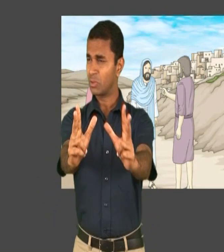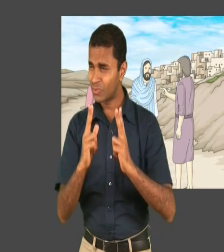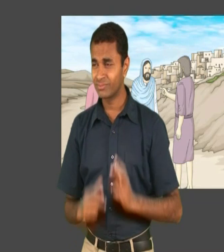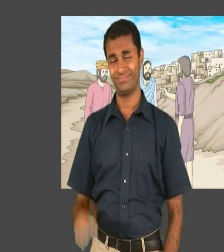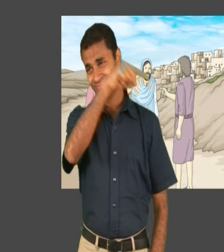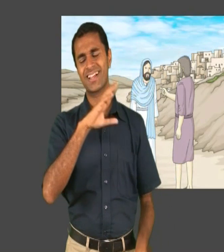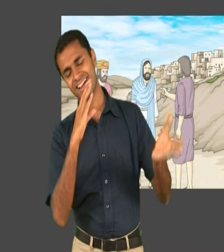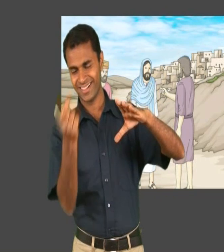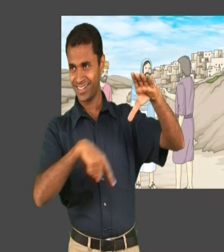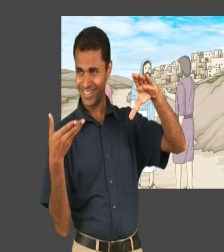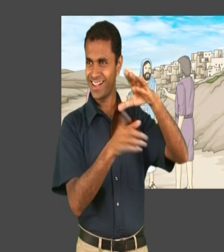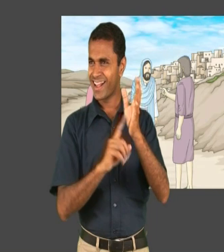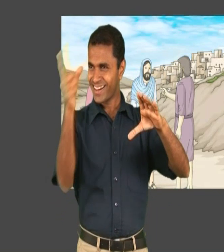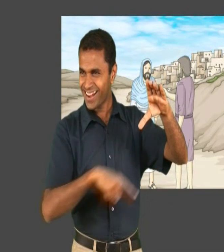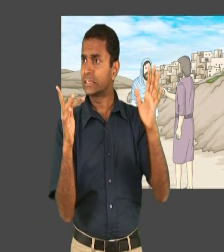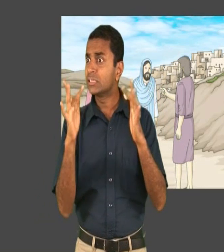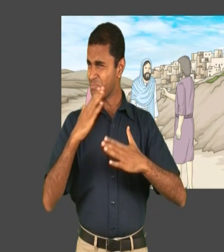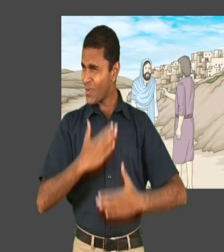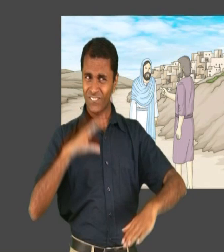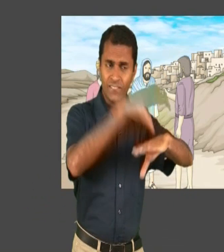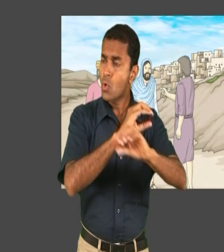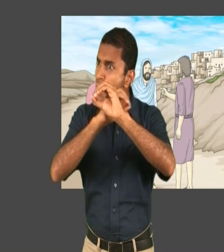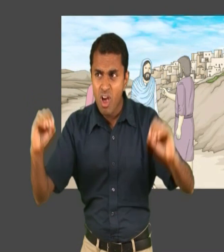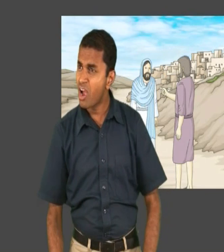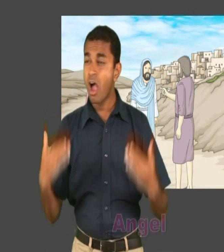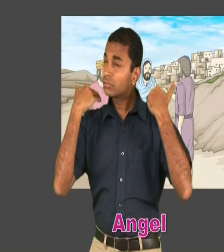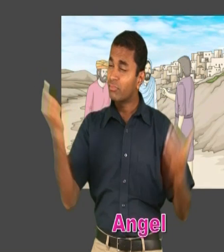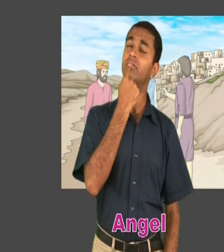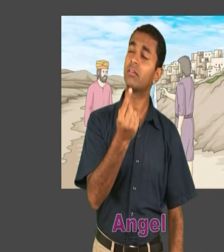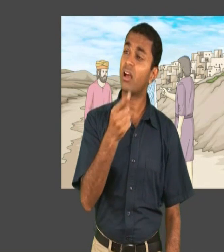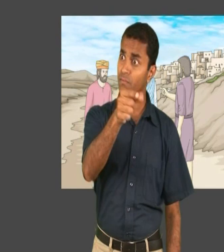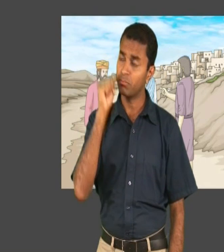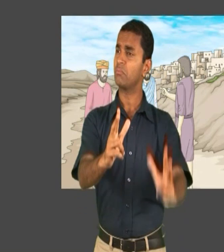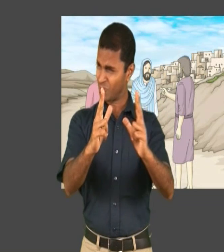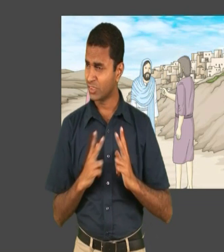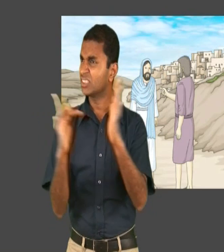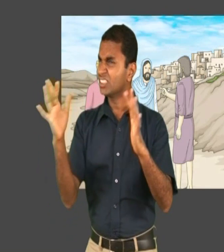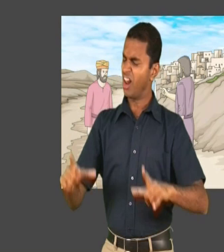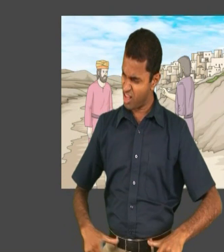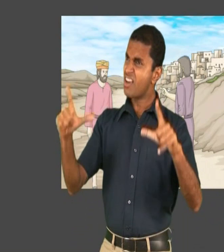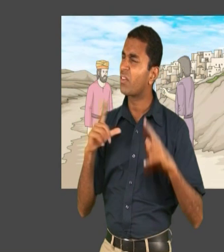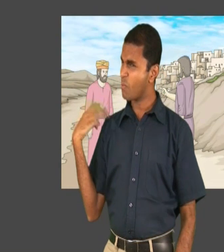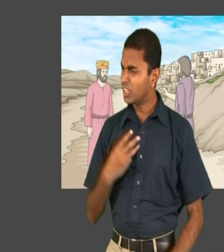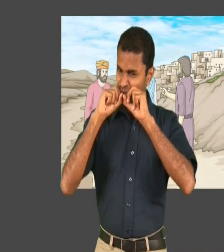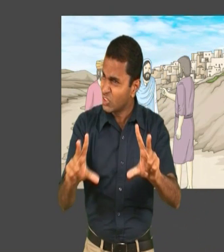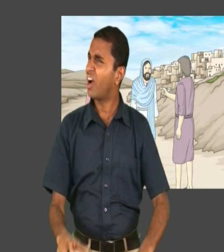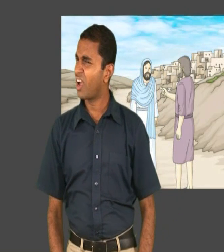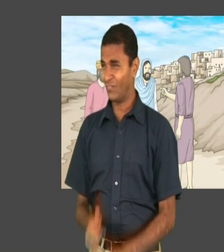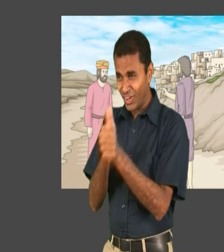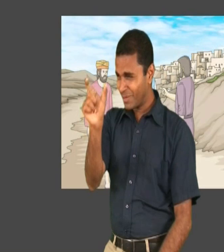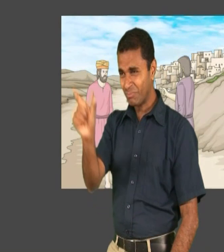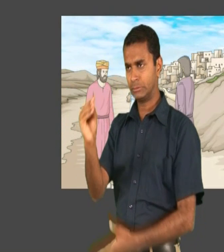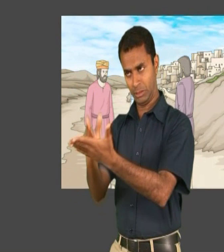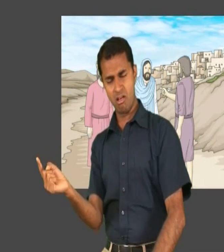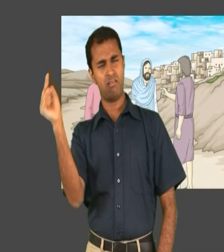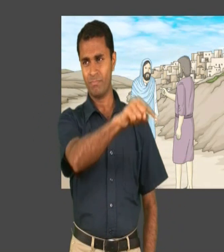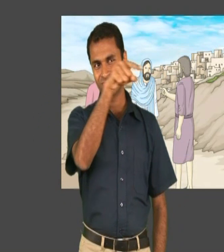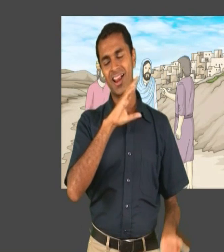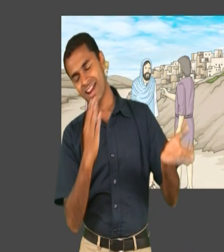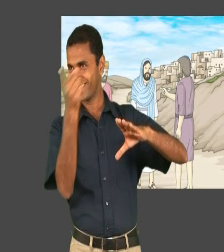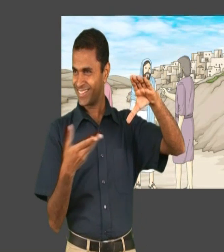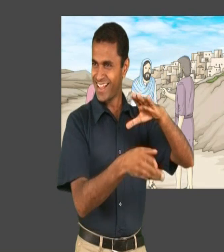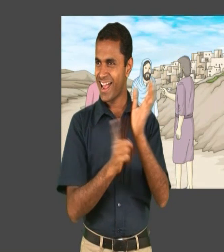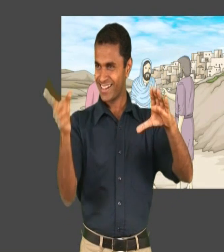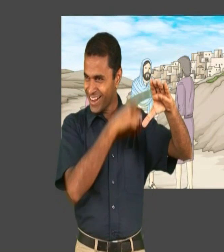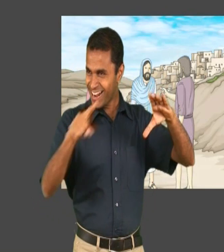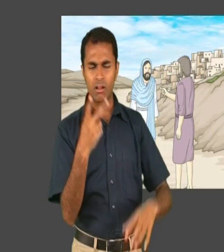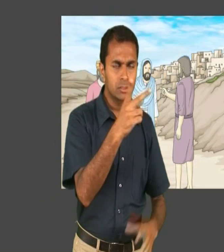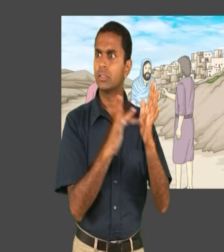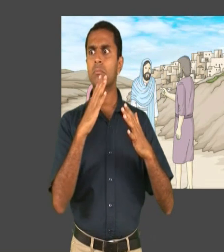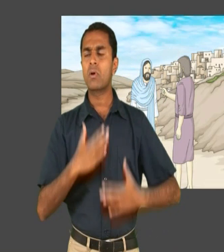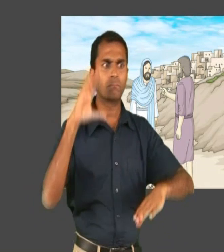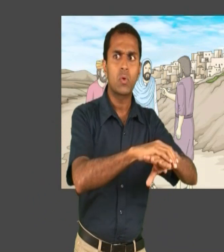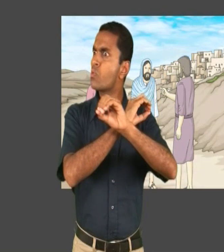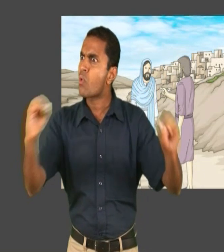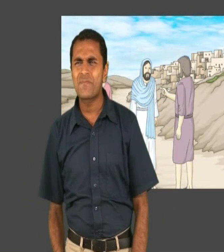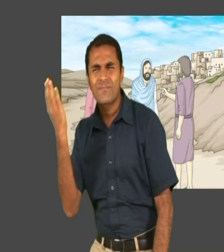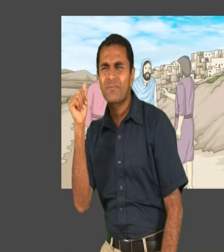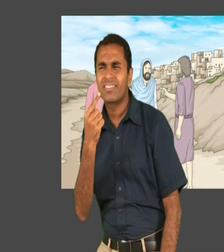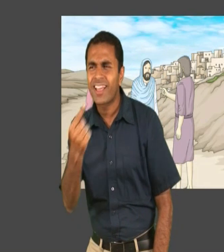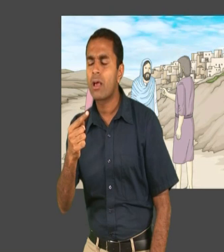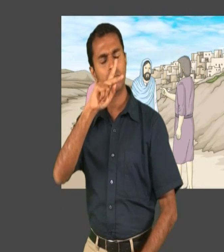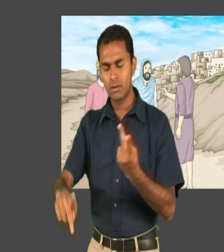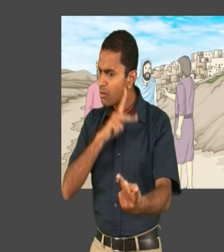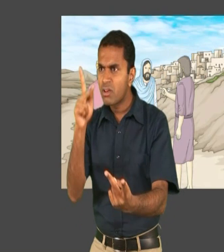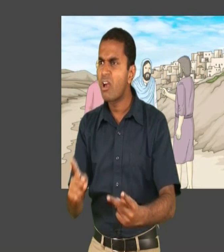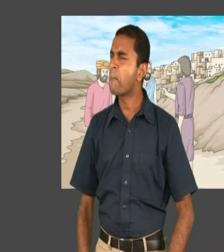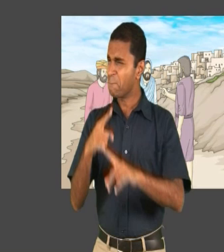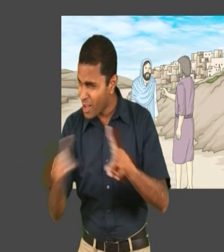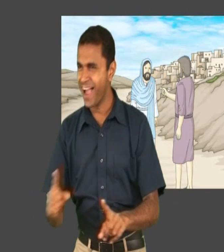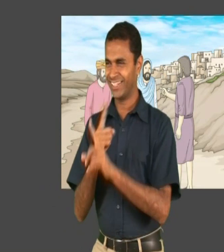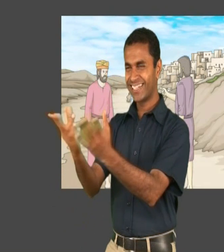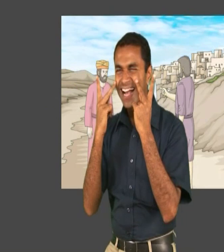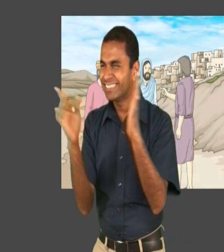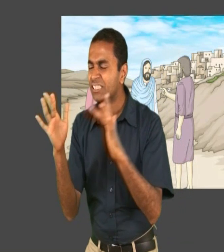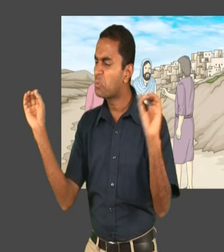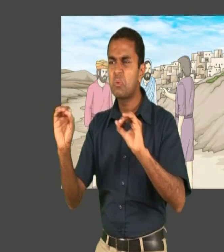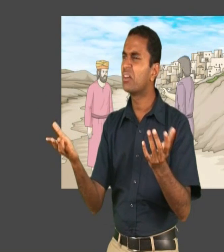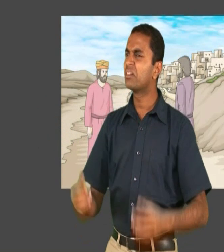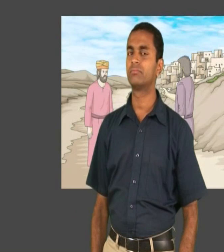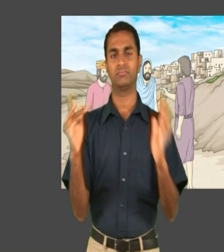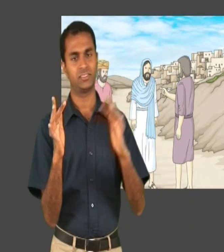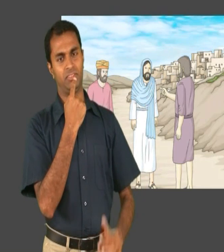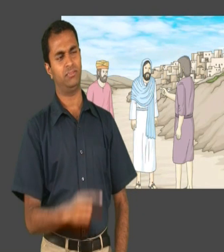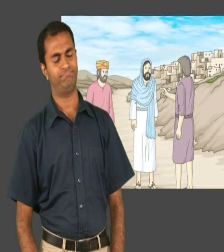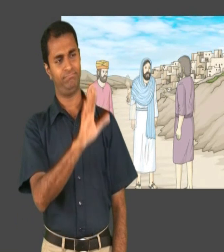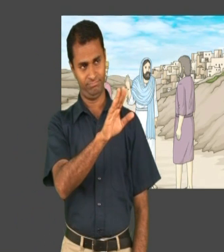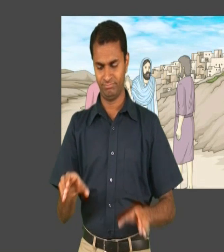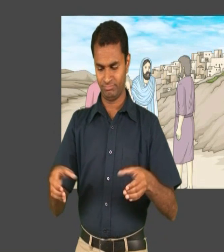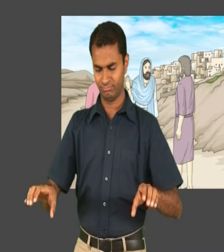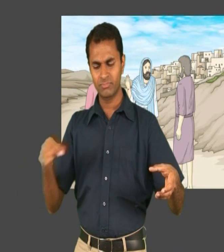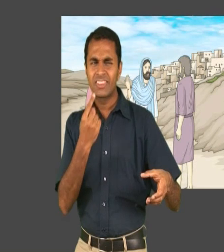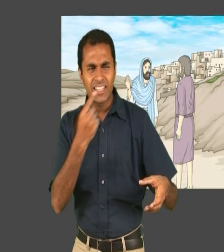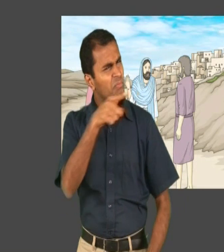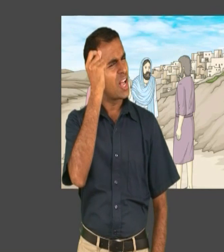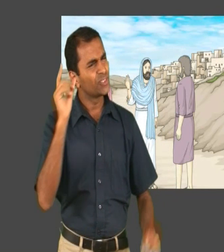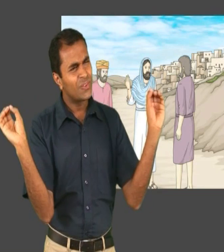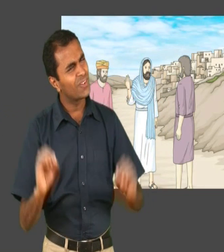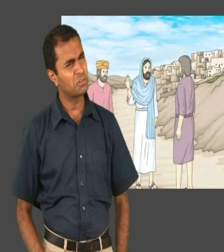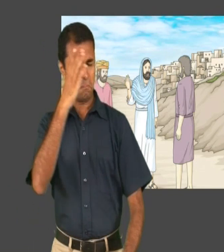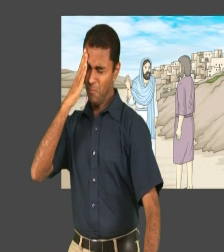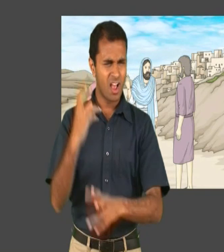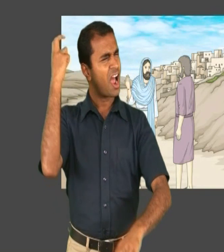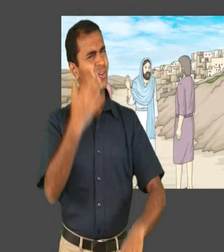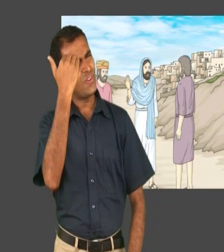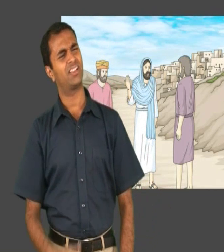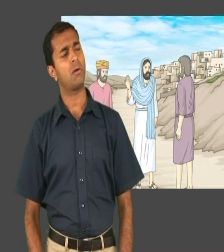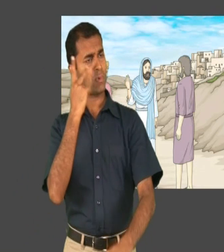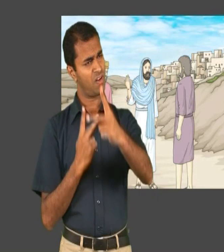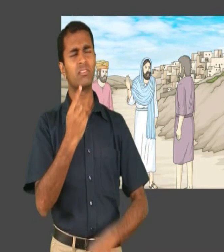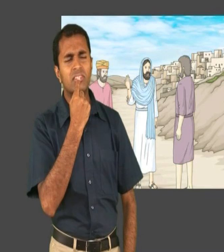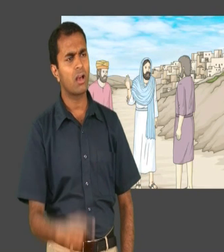Then some of our companions went to the tomb and found it just as the women had described. But Him they did not see.” Then Jesus said to them, “O foolish ones, how slow are your hearts to believe all that the prophets have spoken!